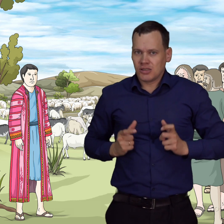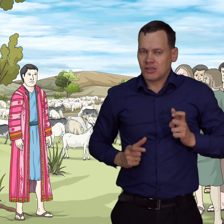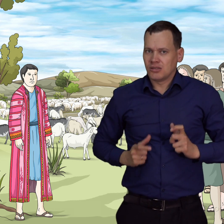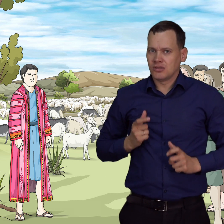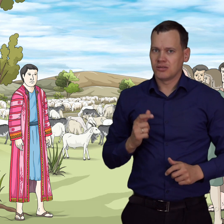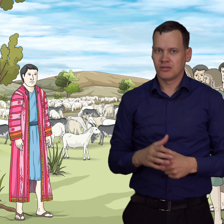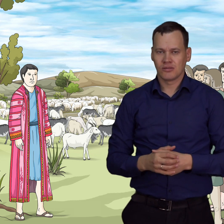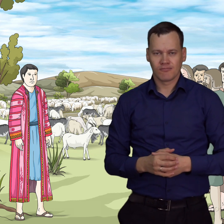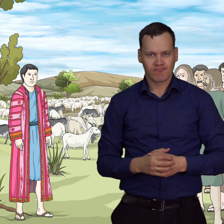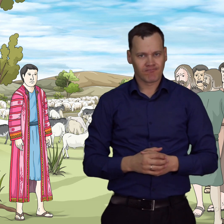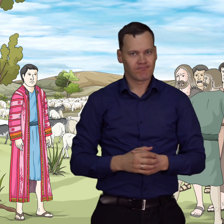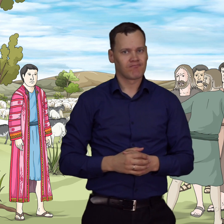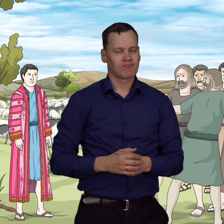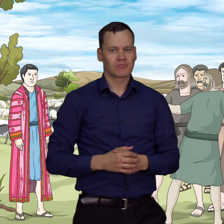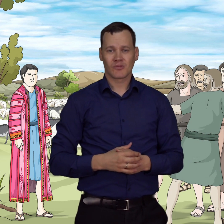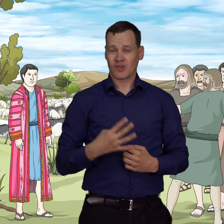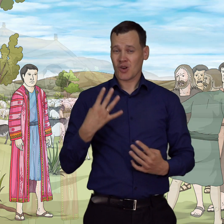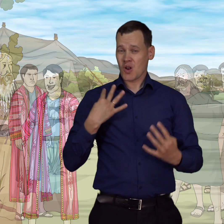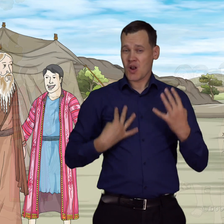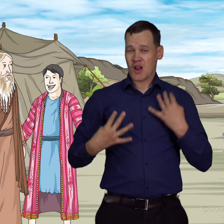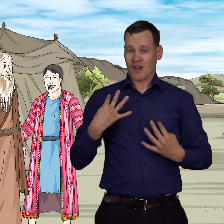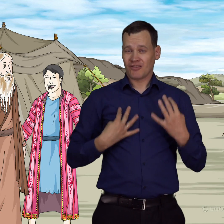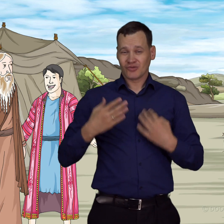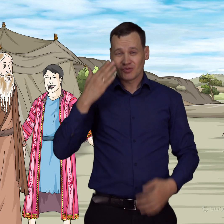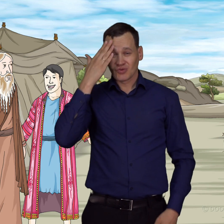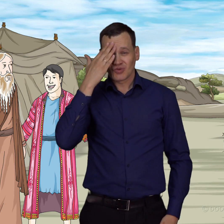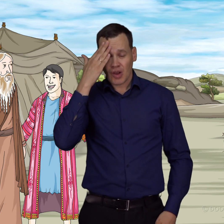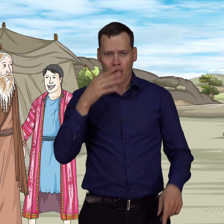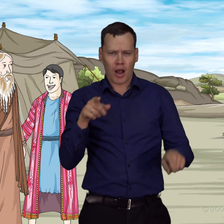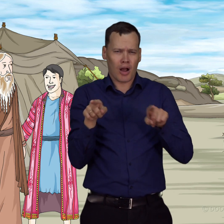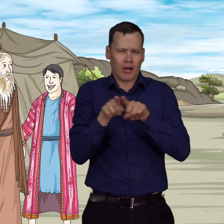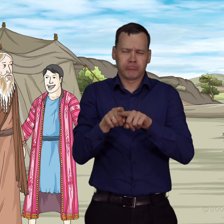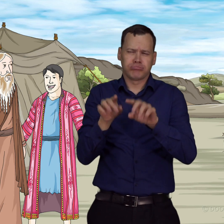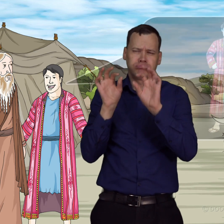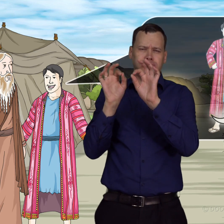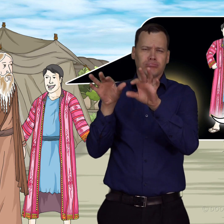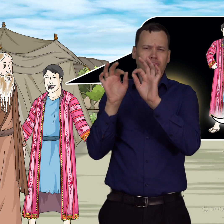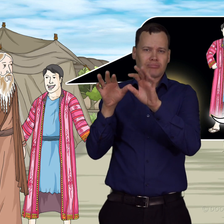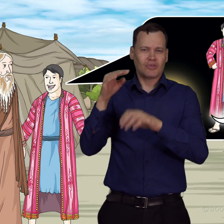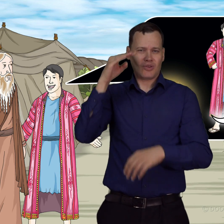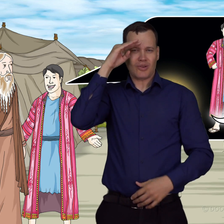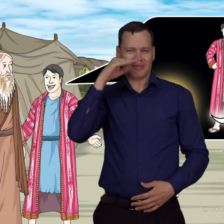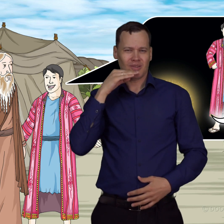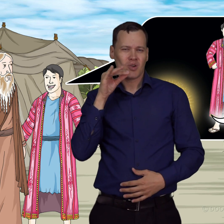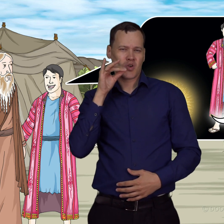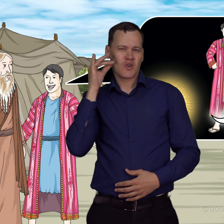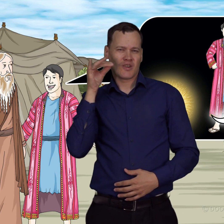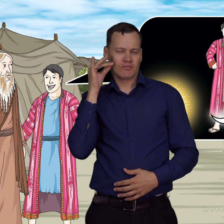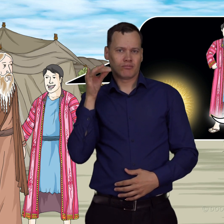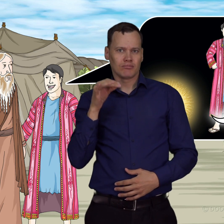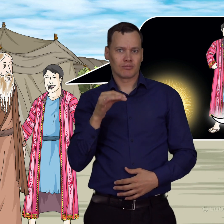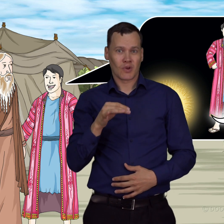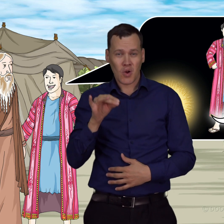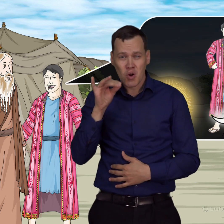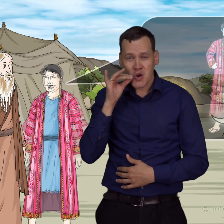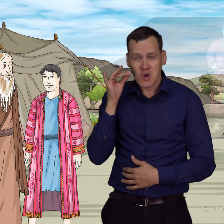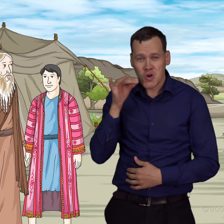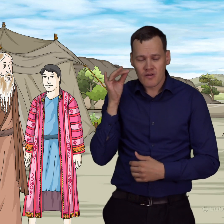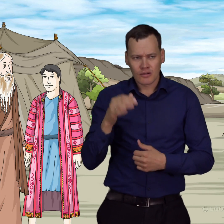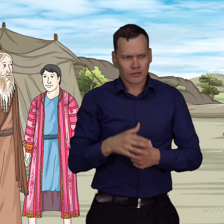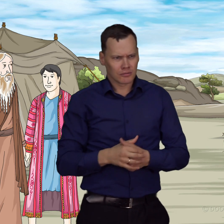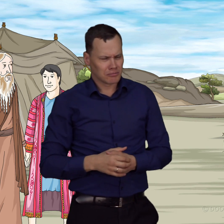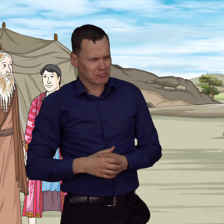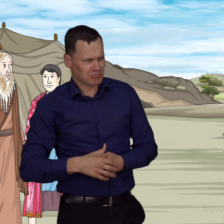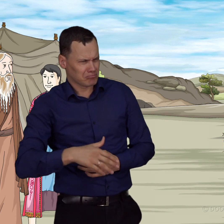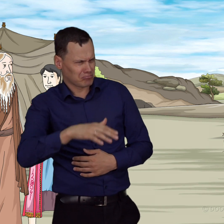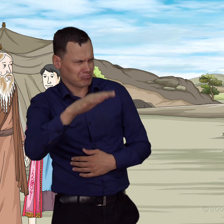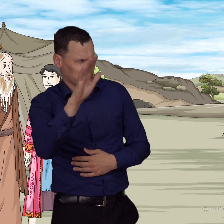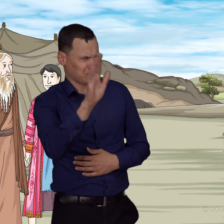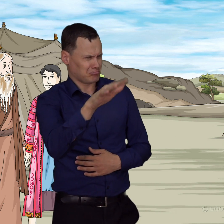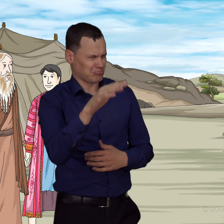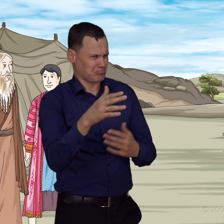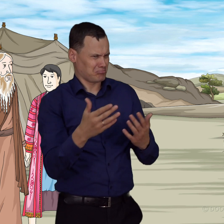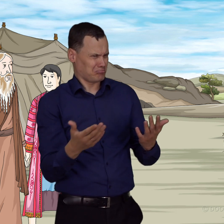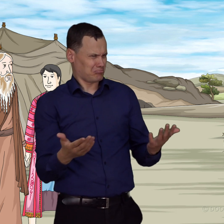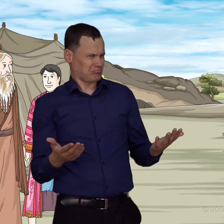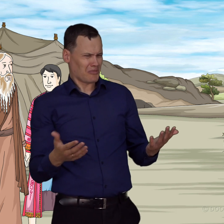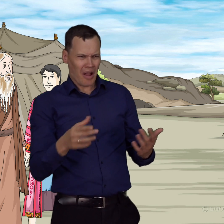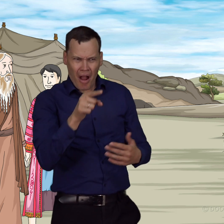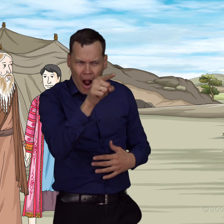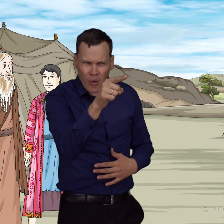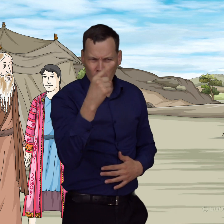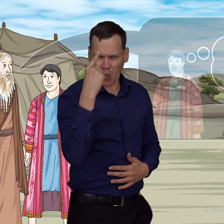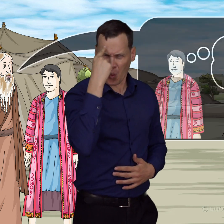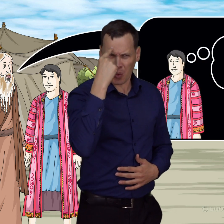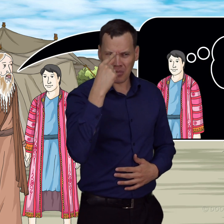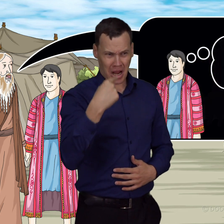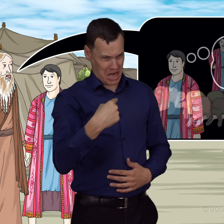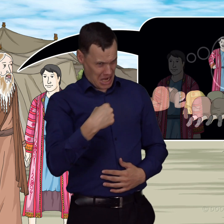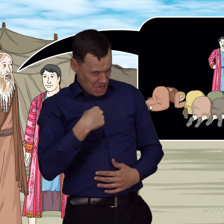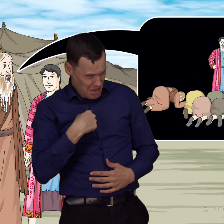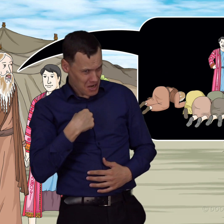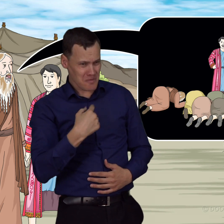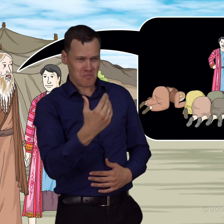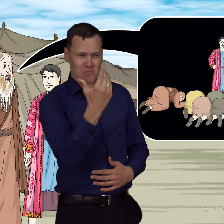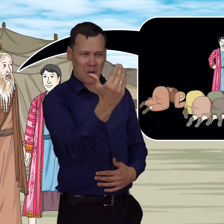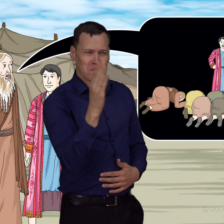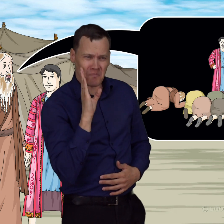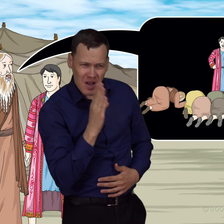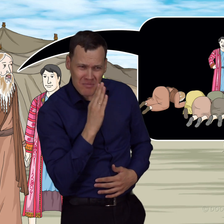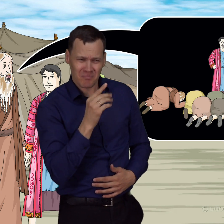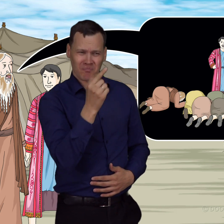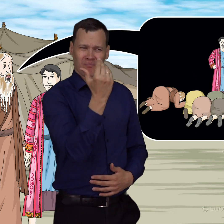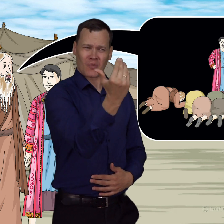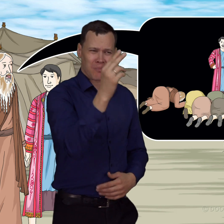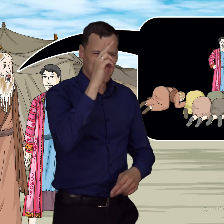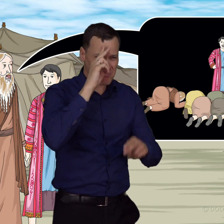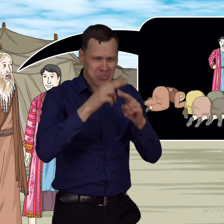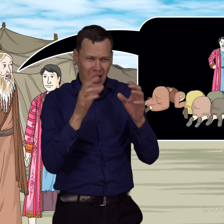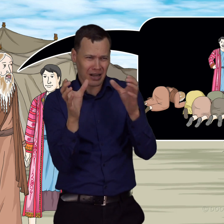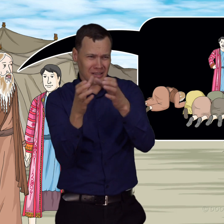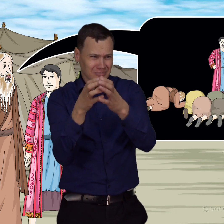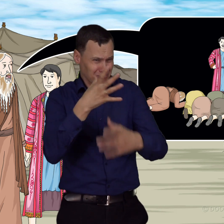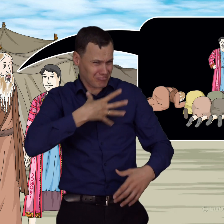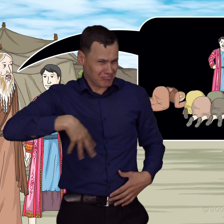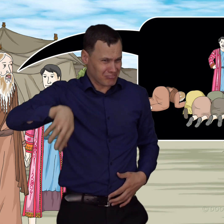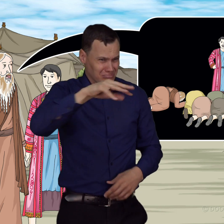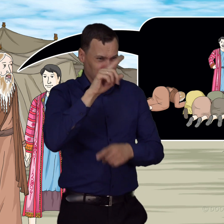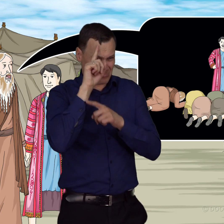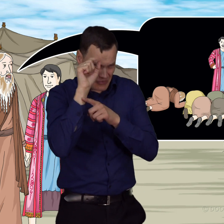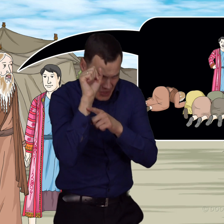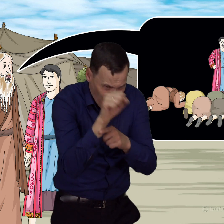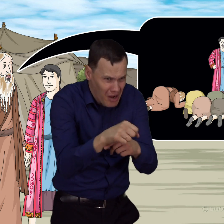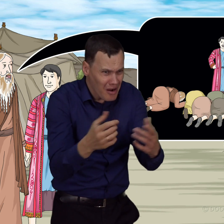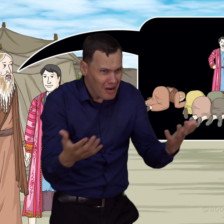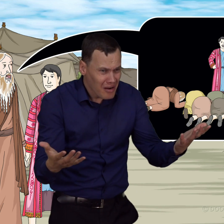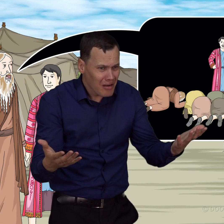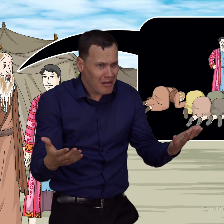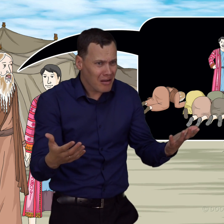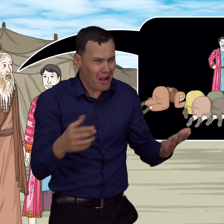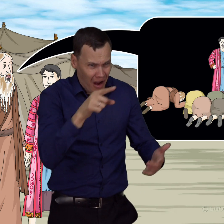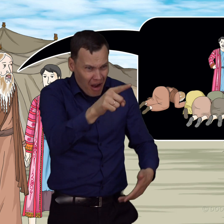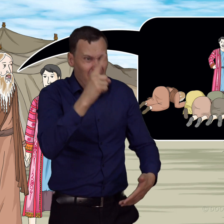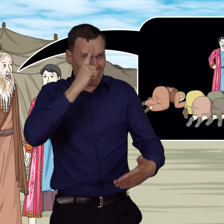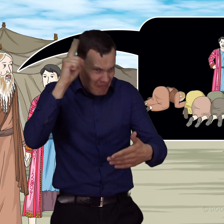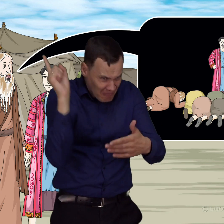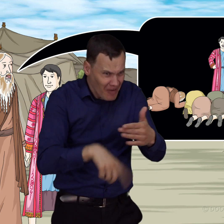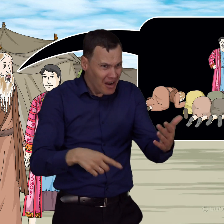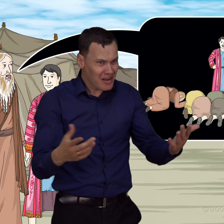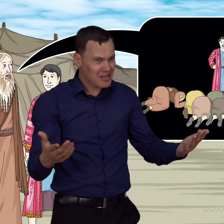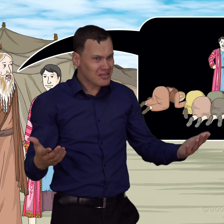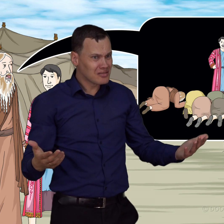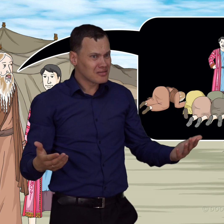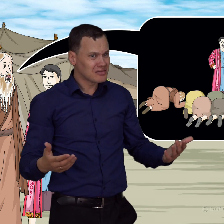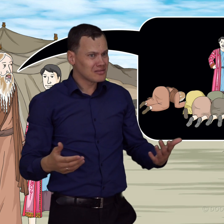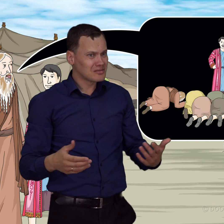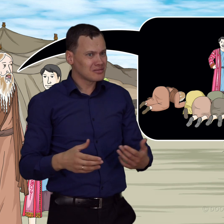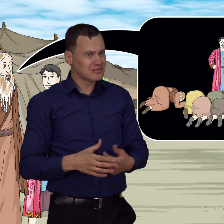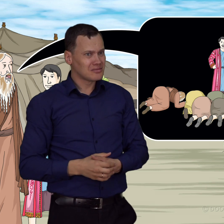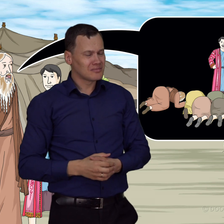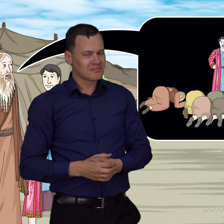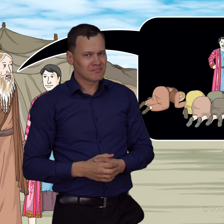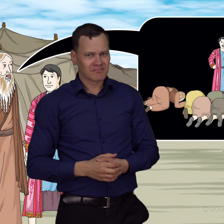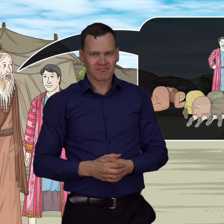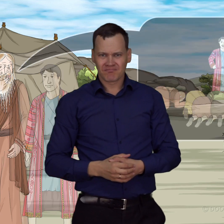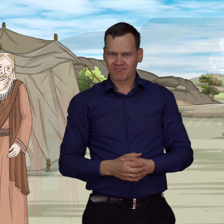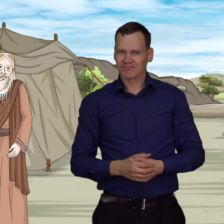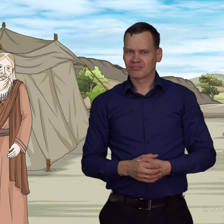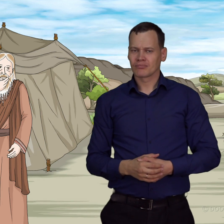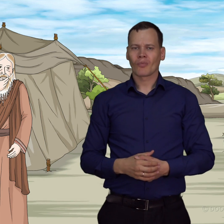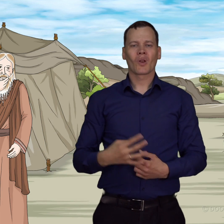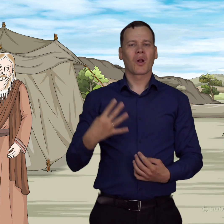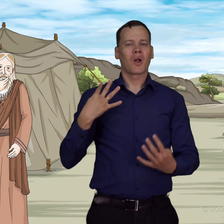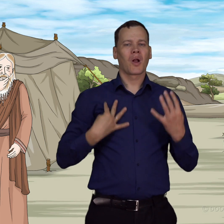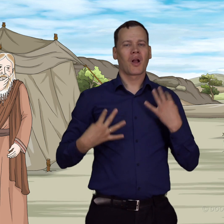He told his father and brothers, but his father rebuked him and said, “What is this dream that you have had? Will your mother and brothers and I actually come and bow down to the ground before you?”